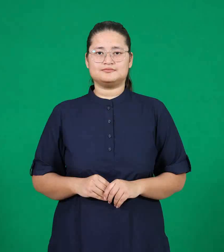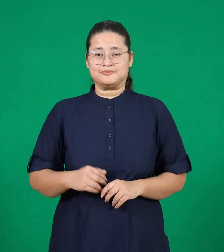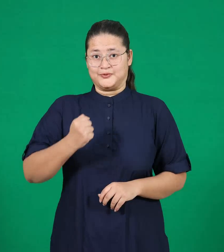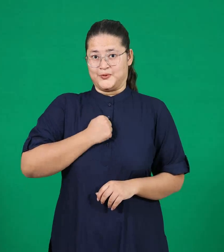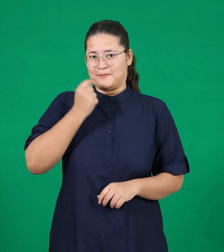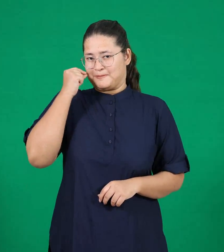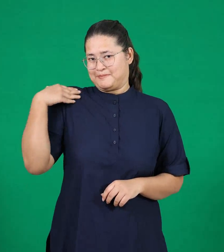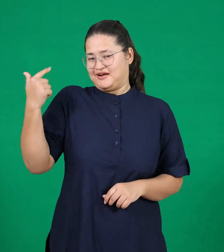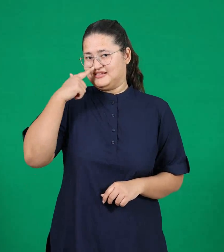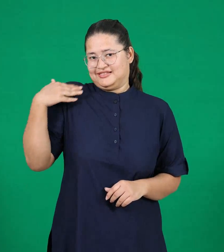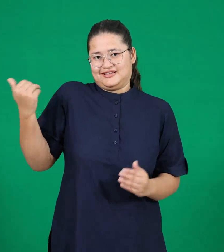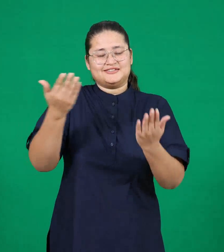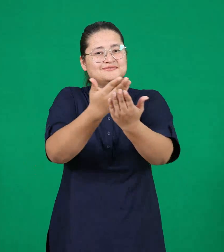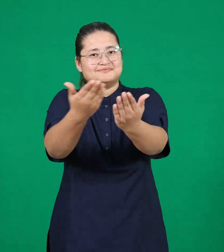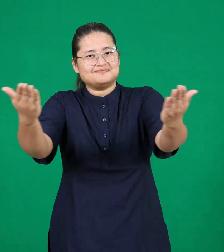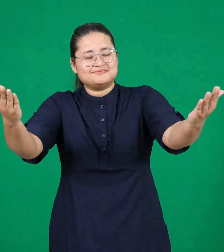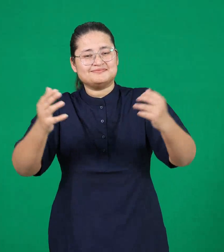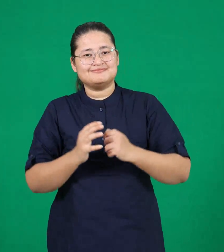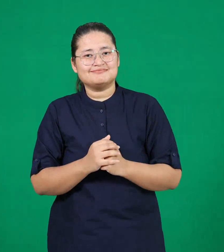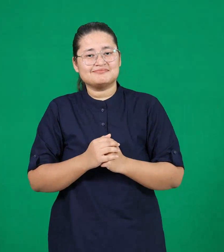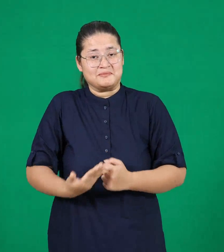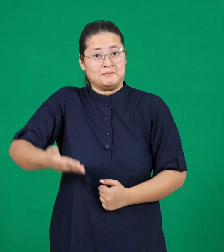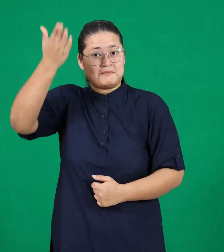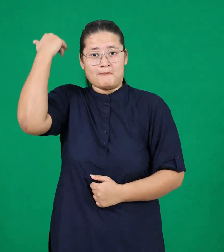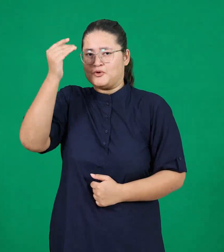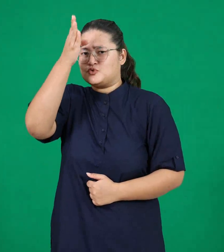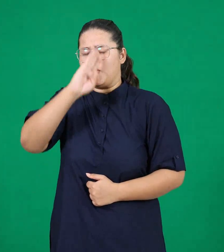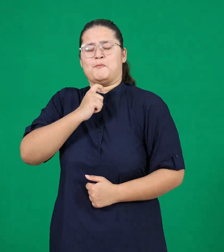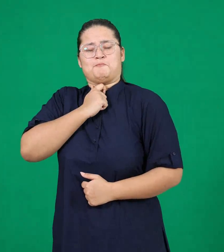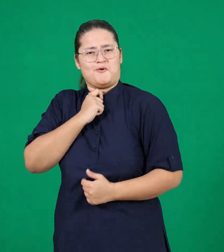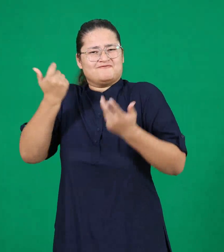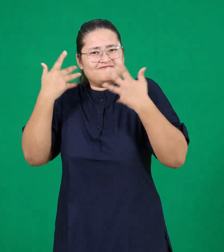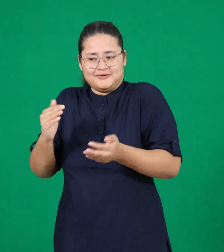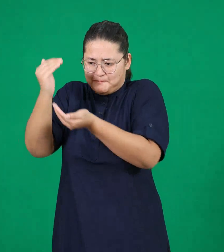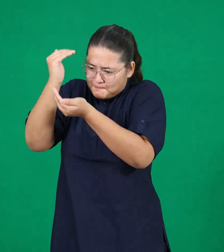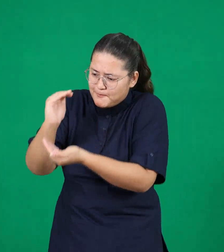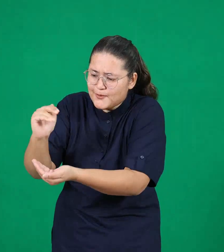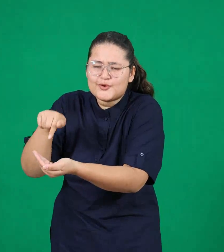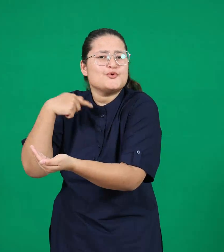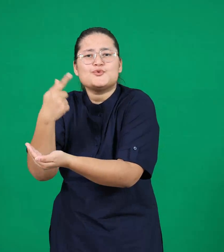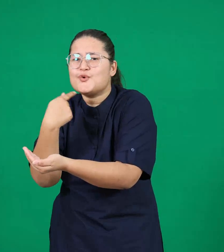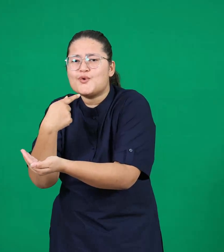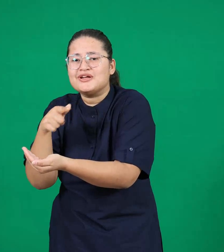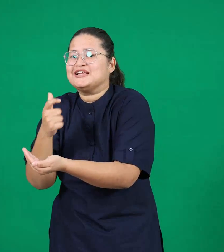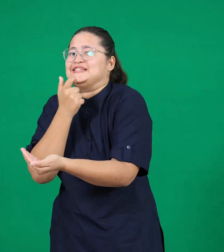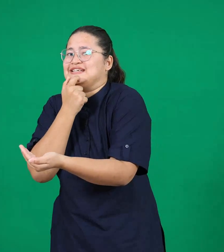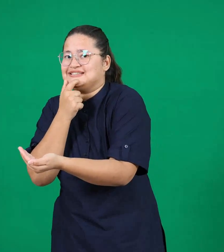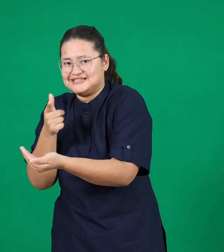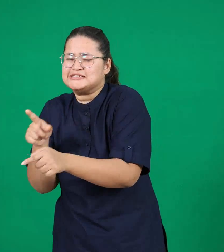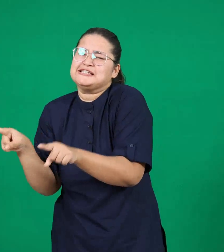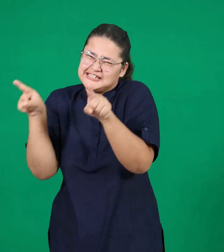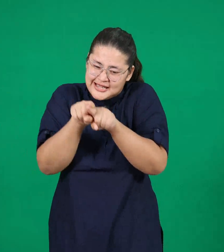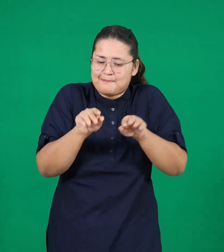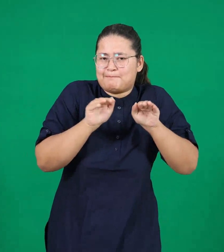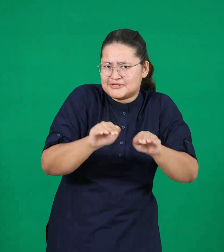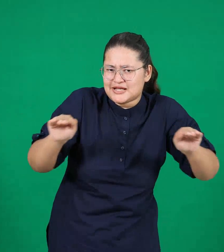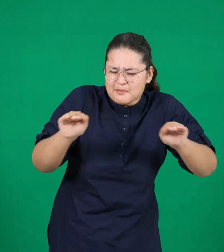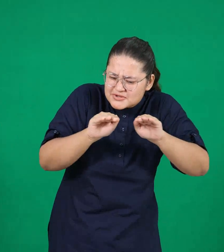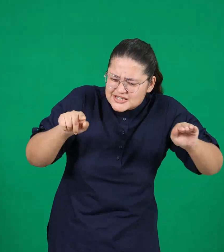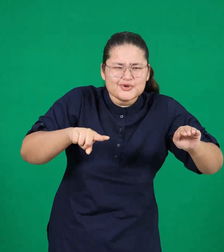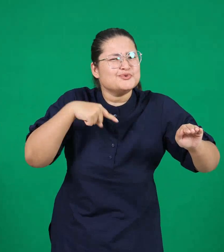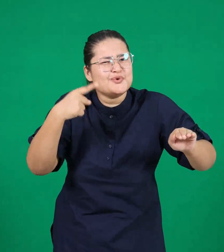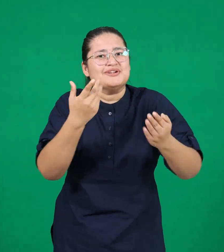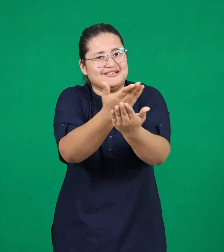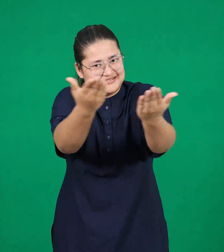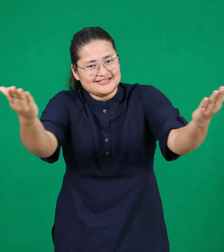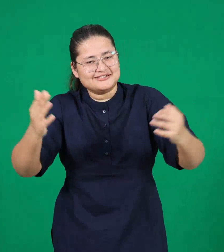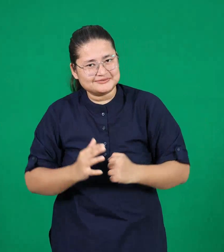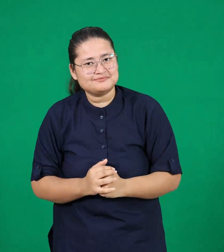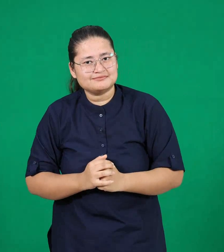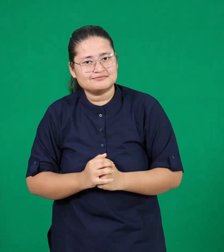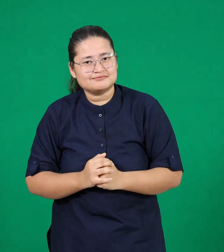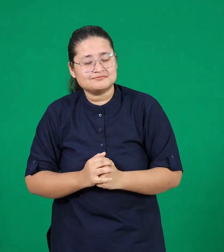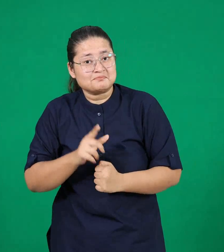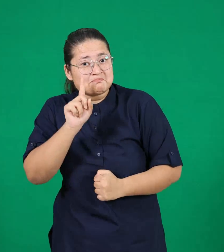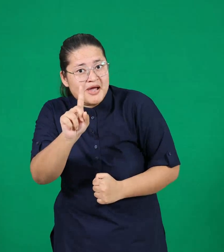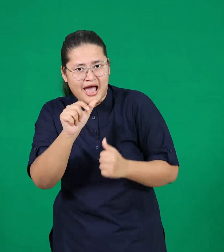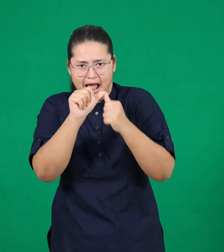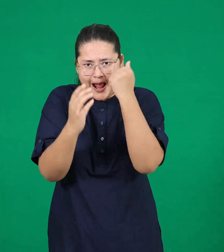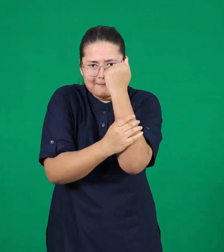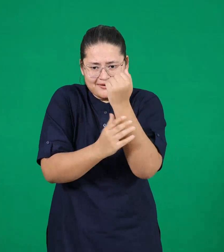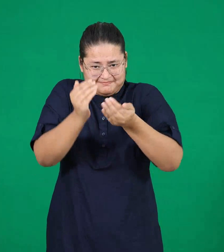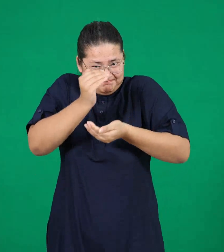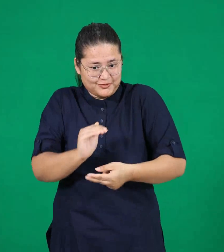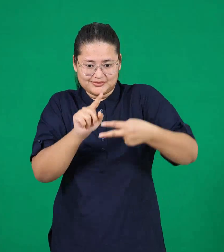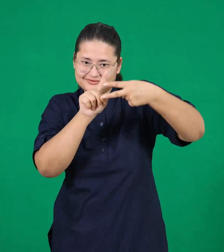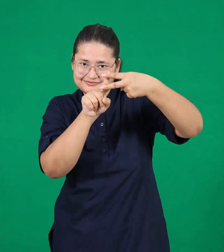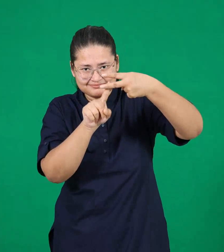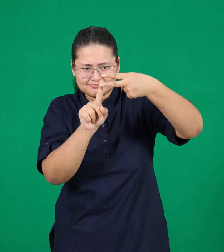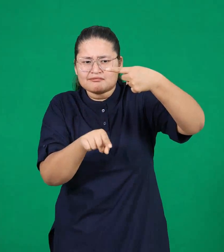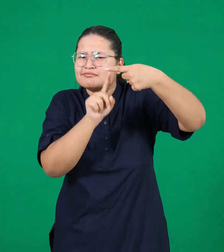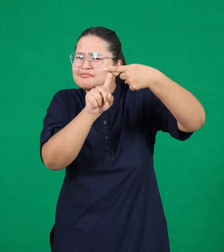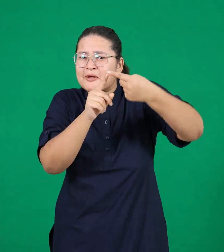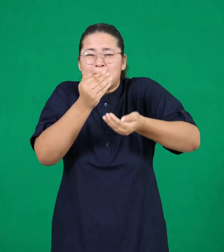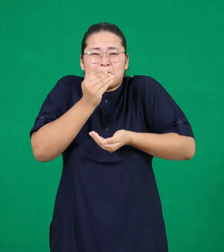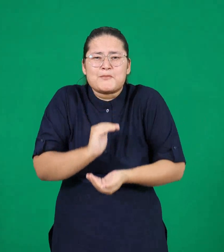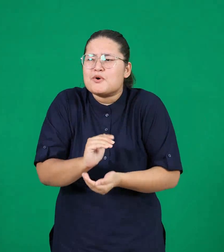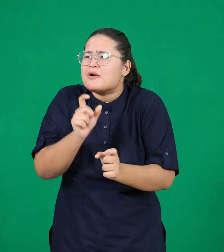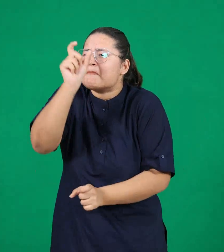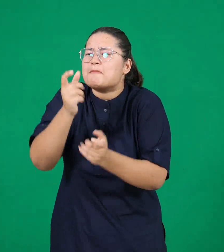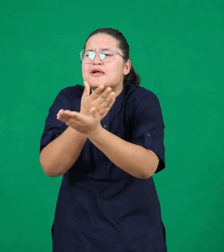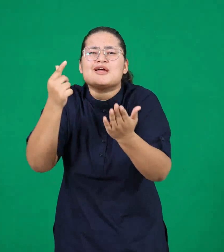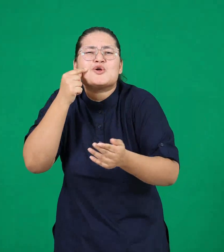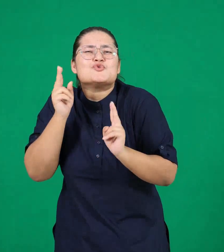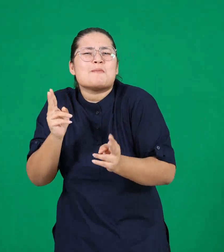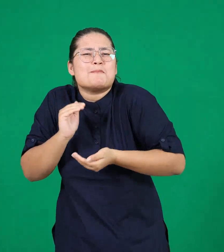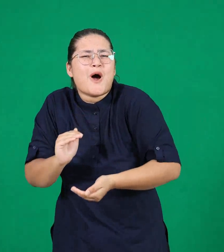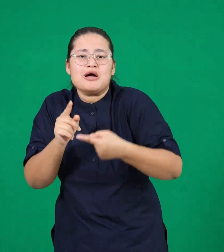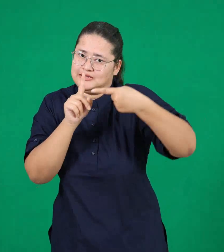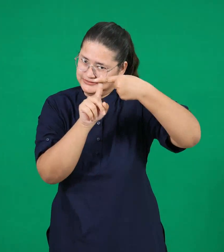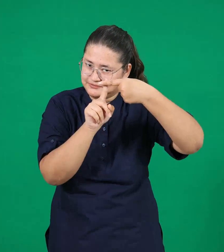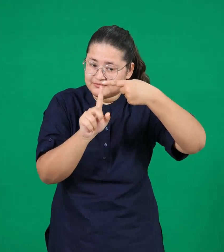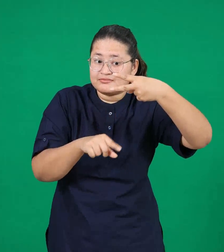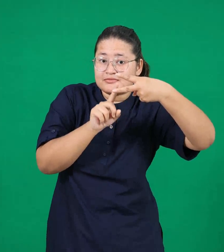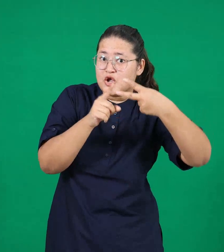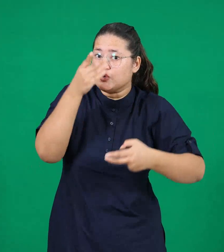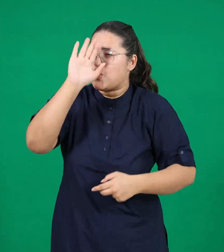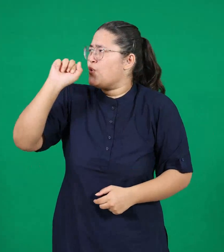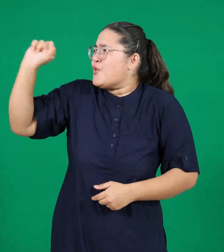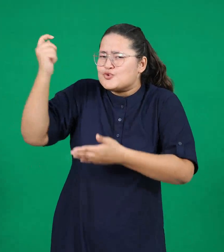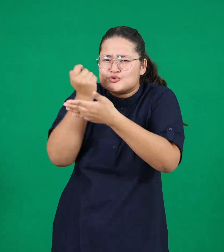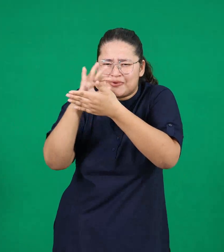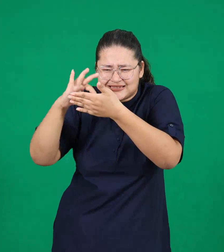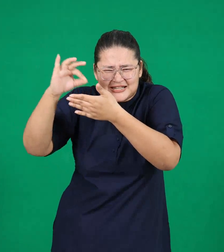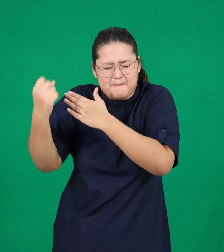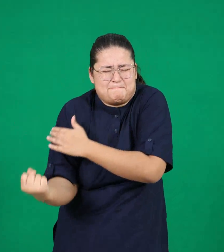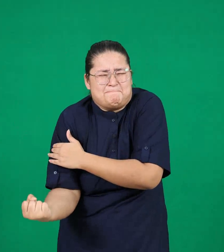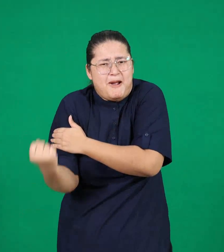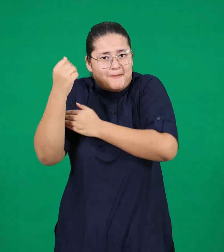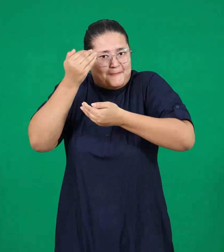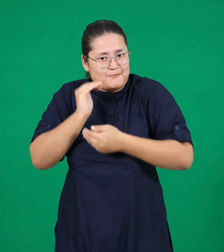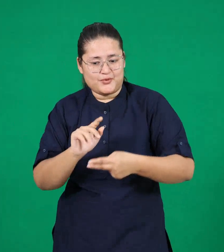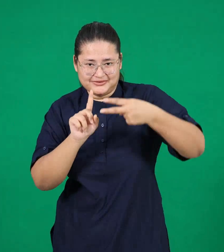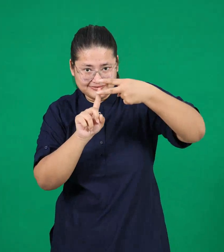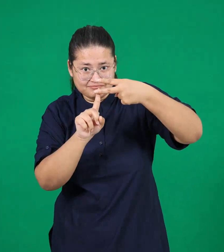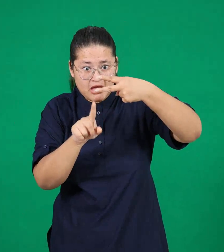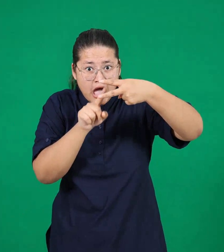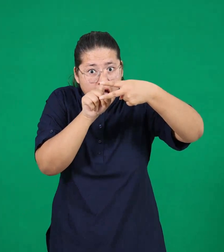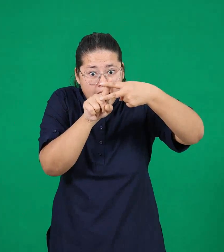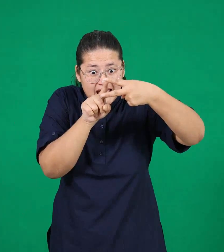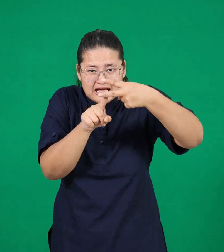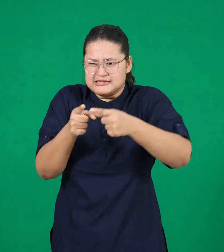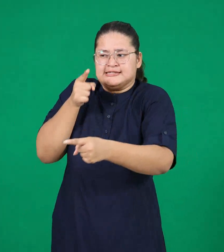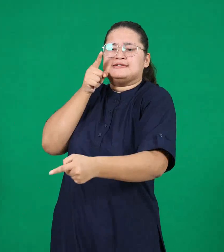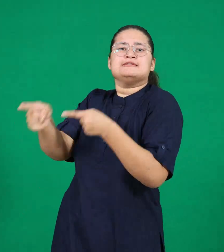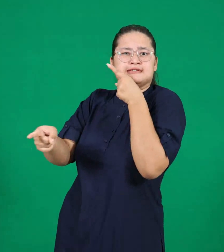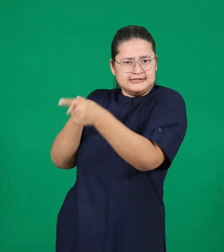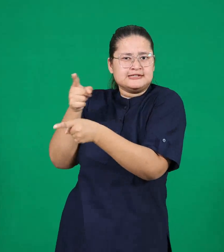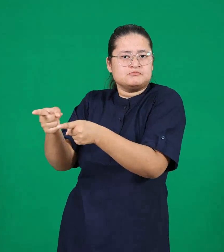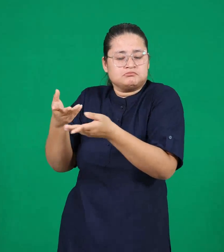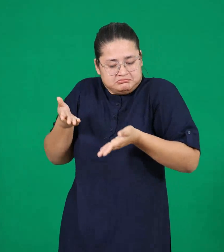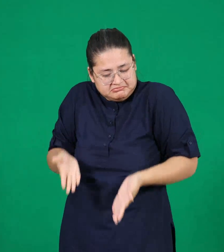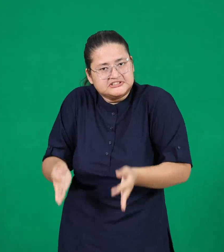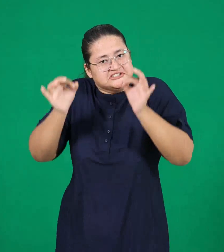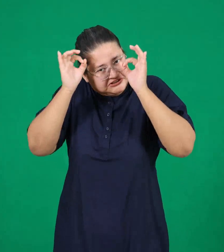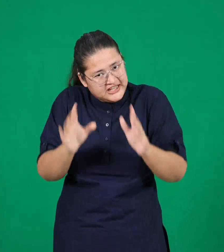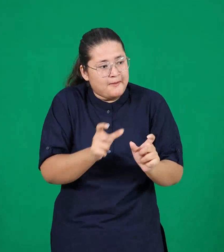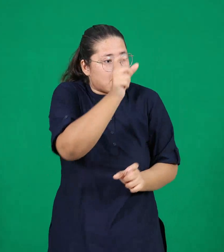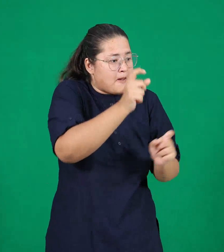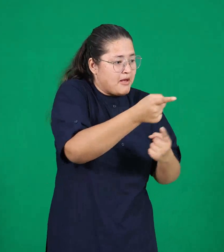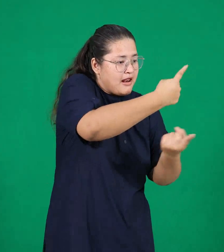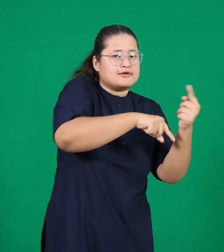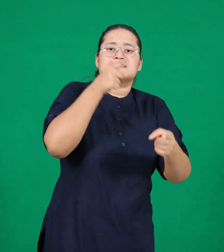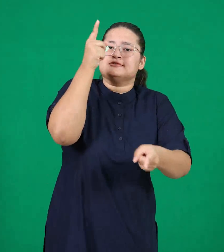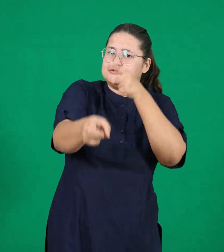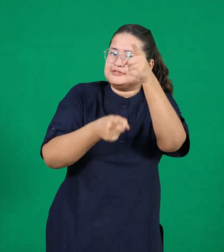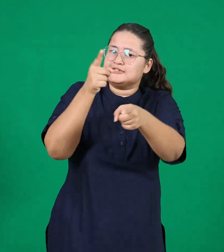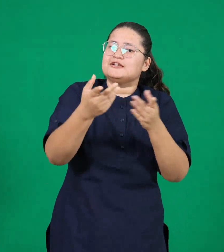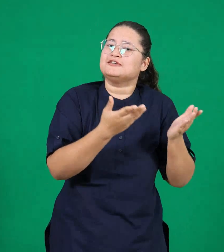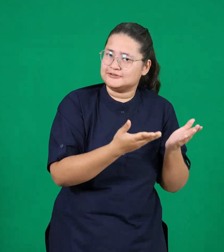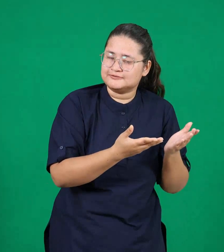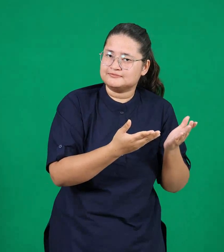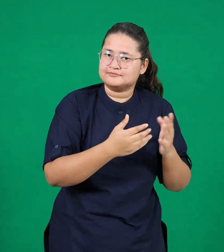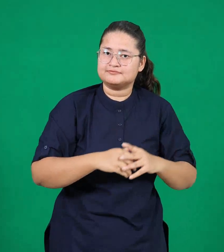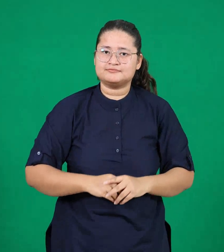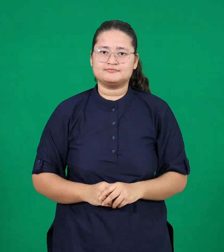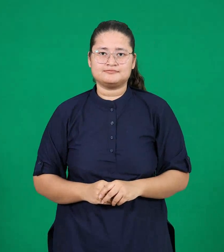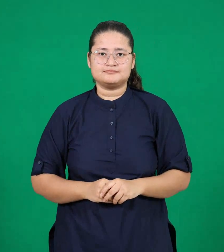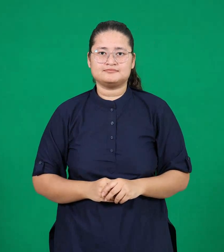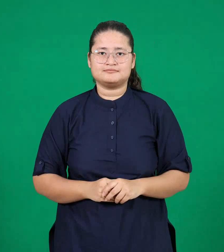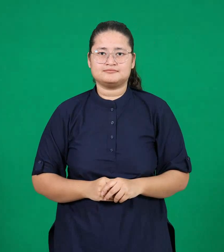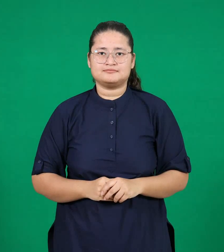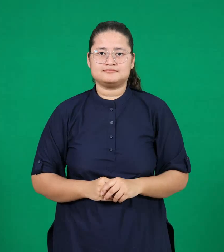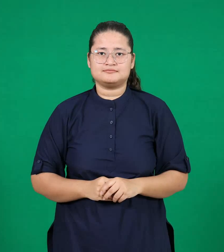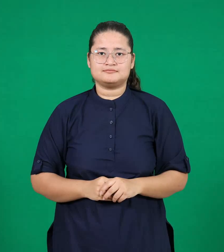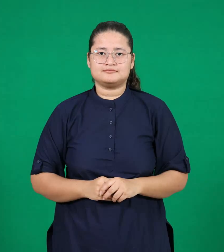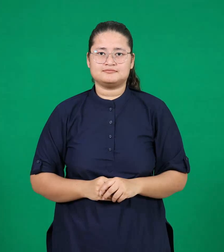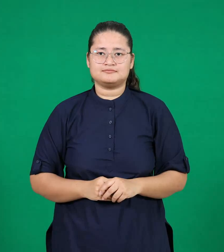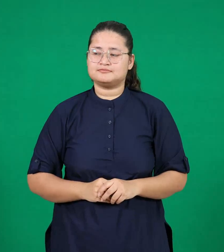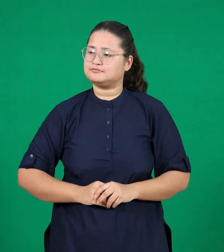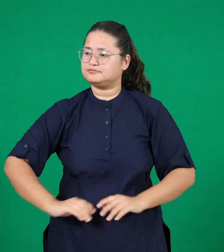Now you, brothers, like Isaac, are children of promise. At that time, however, the son born by the flesh persecuted the son born by the Spirit. It is the same now.